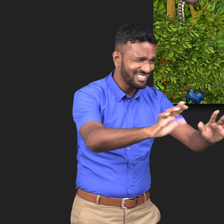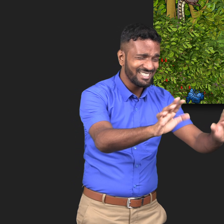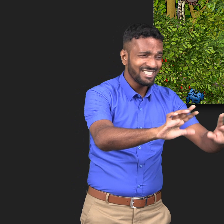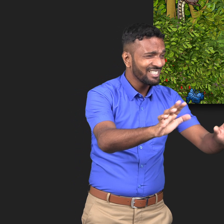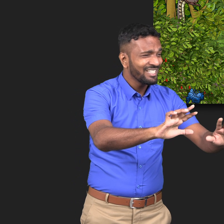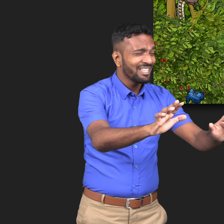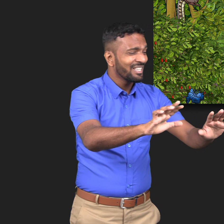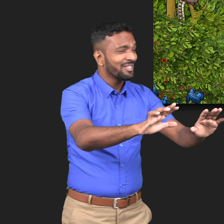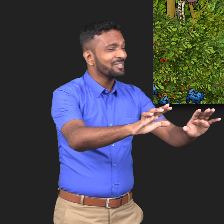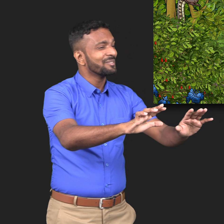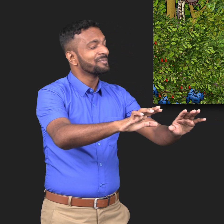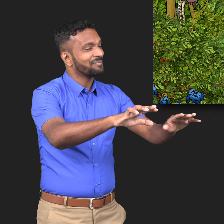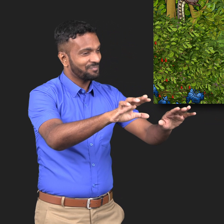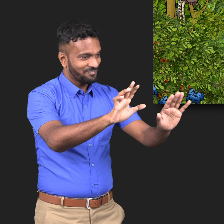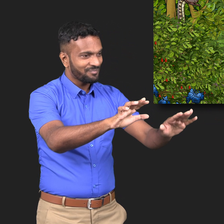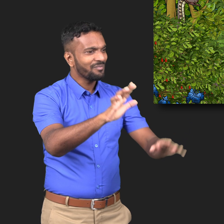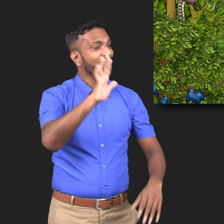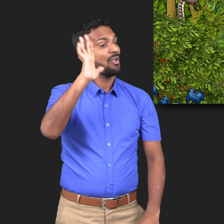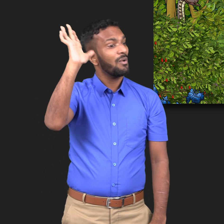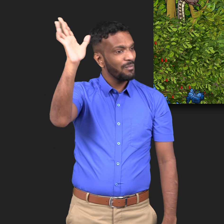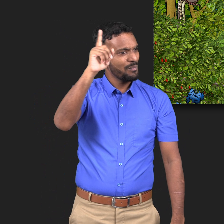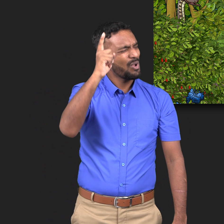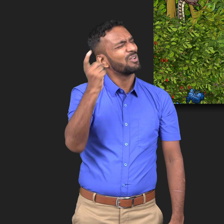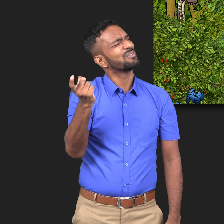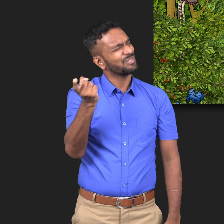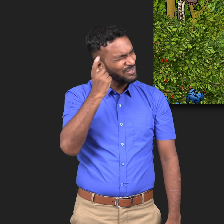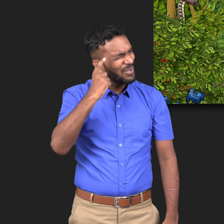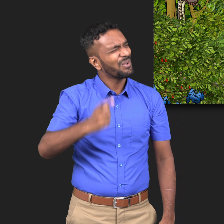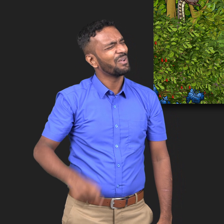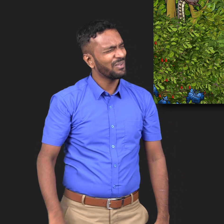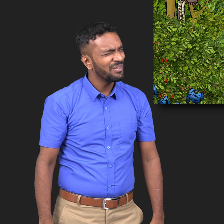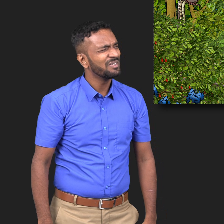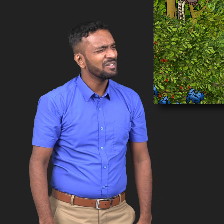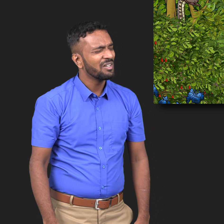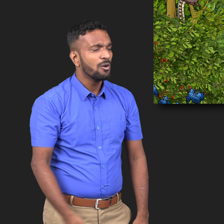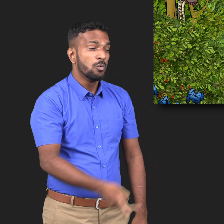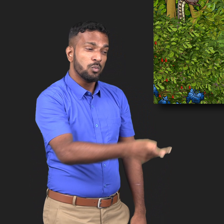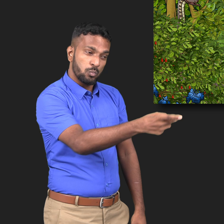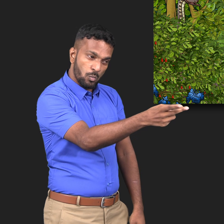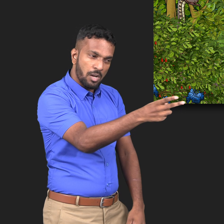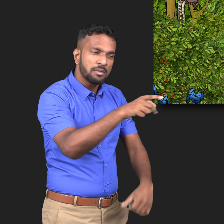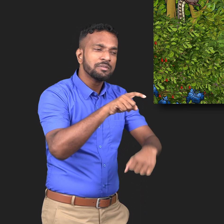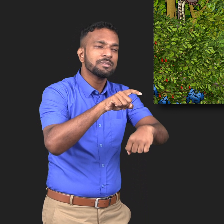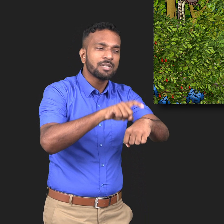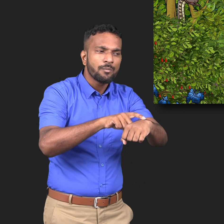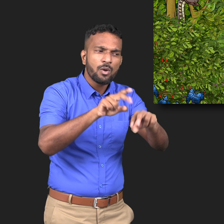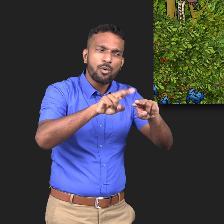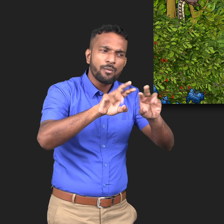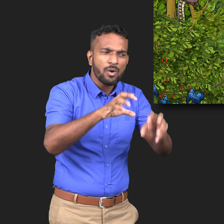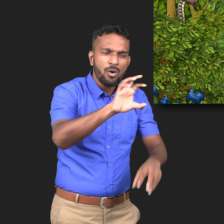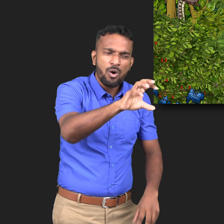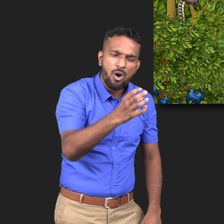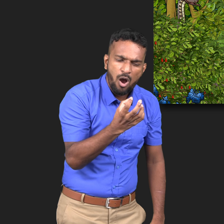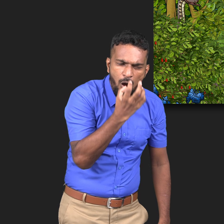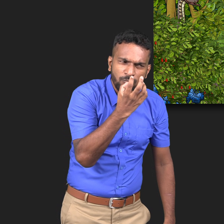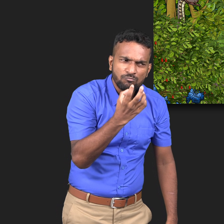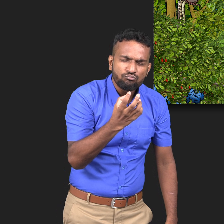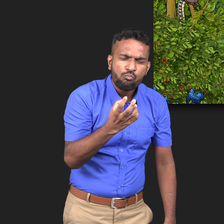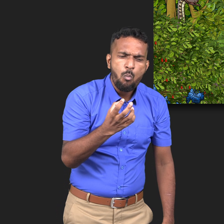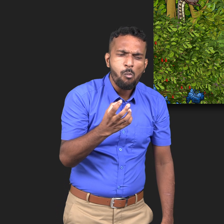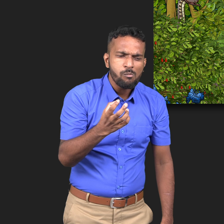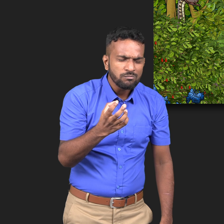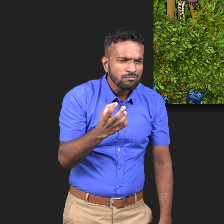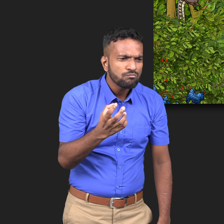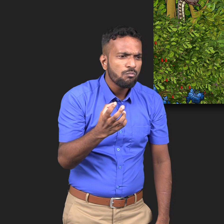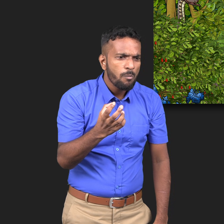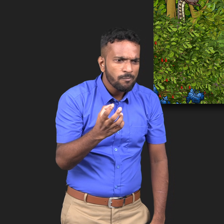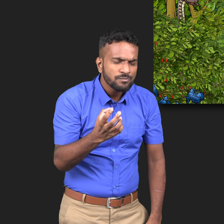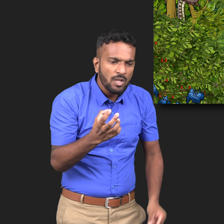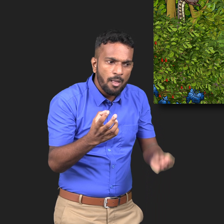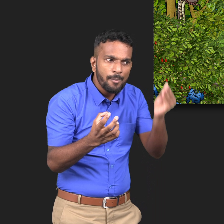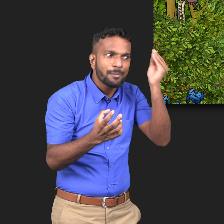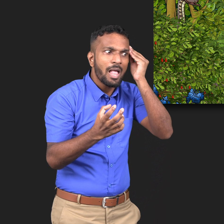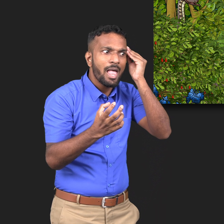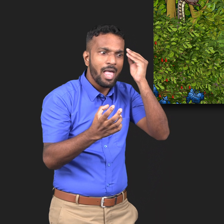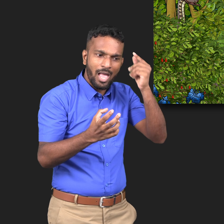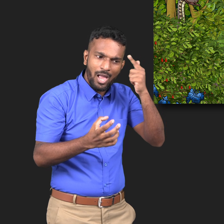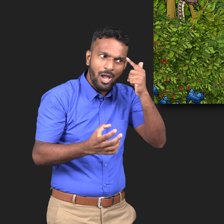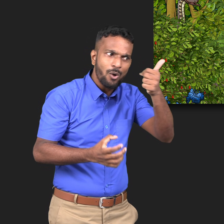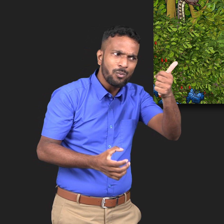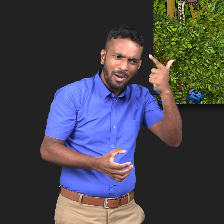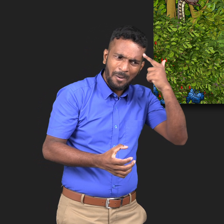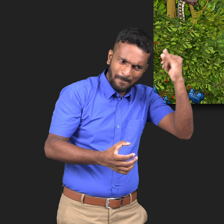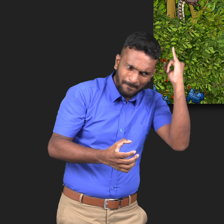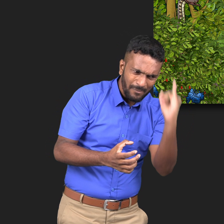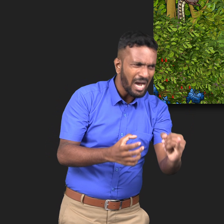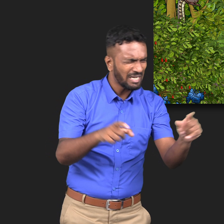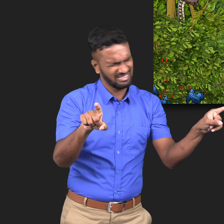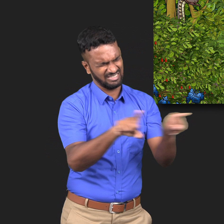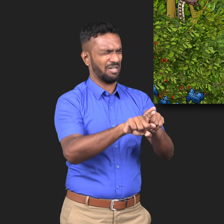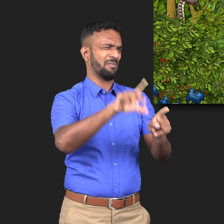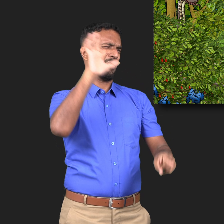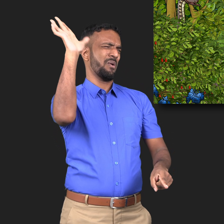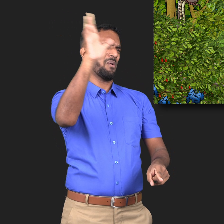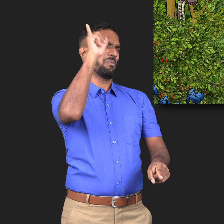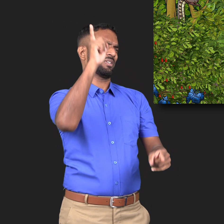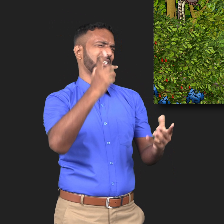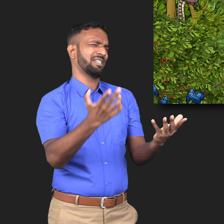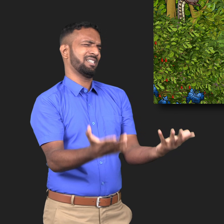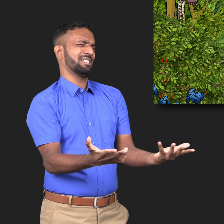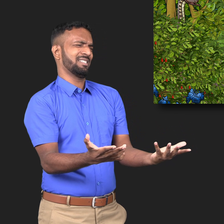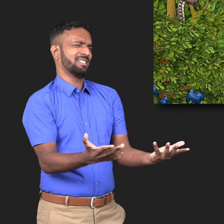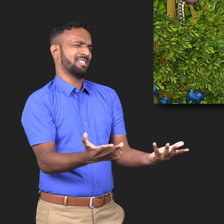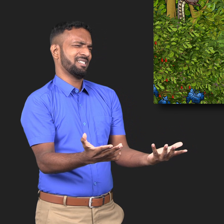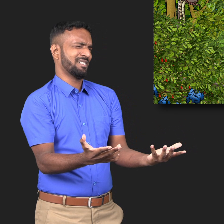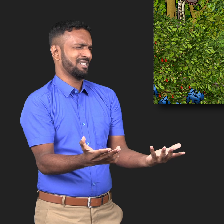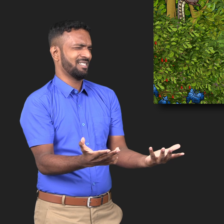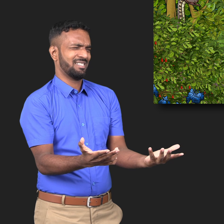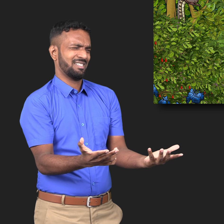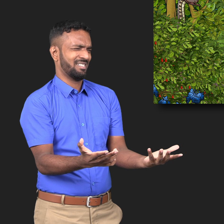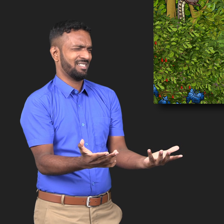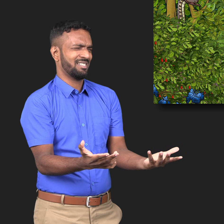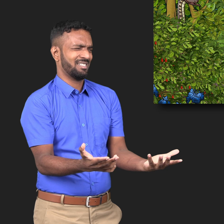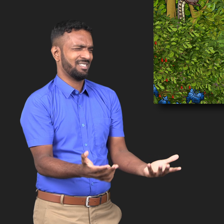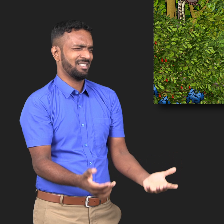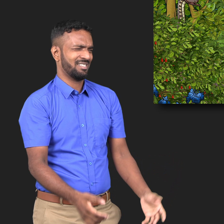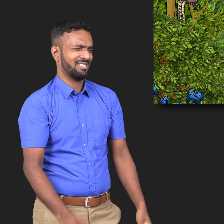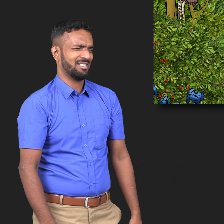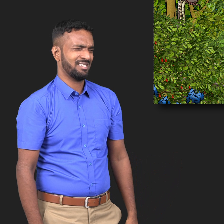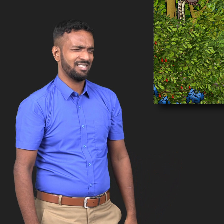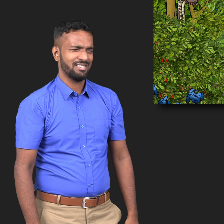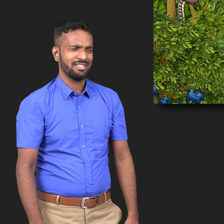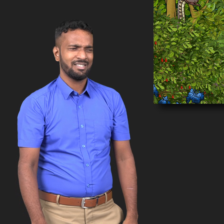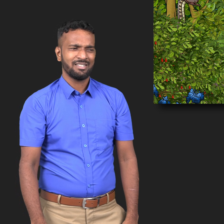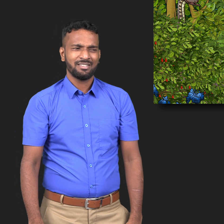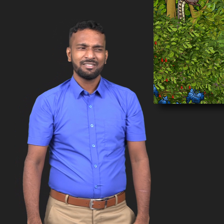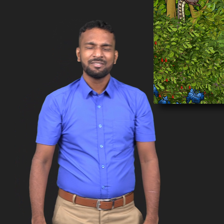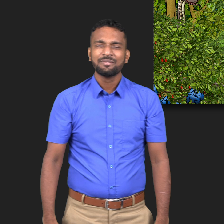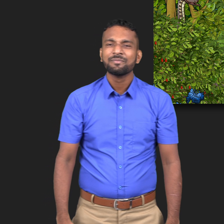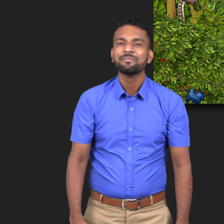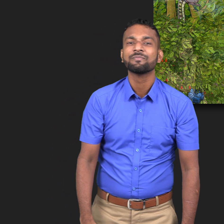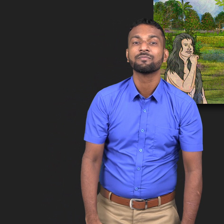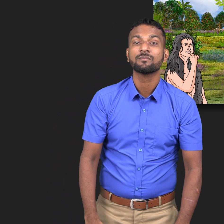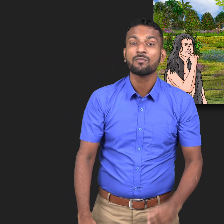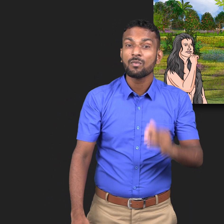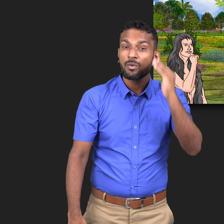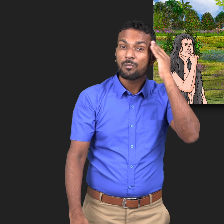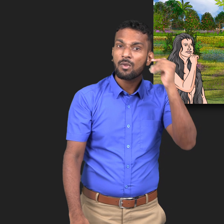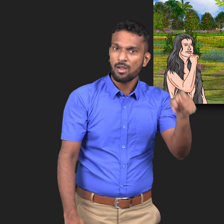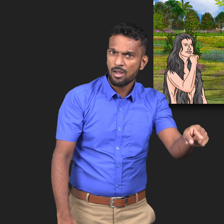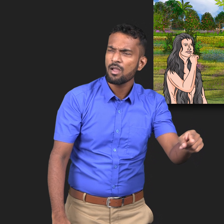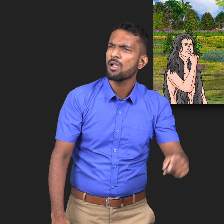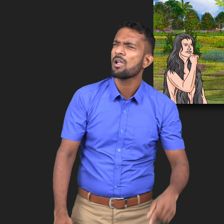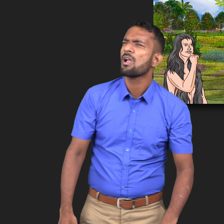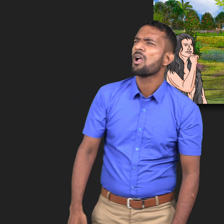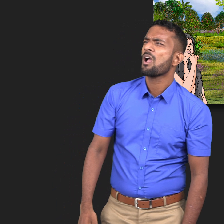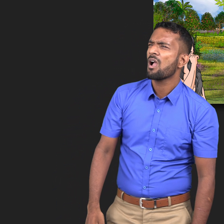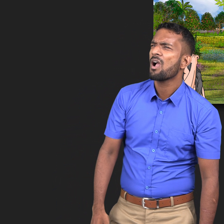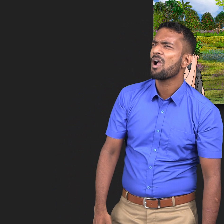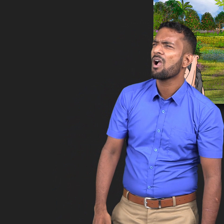“For God knows that in the day you eat of it, your eyes will be opened and you will be like God, knowing good and evil.”